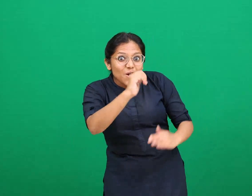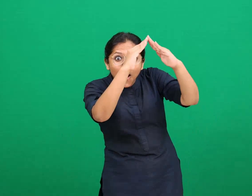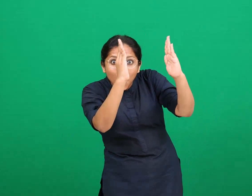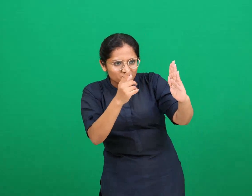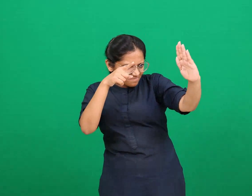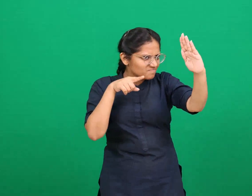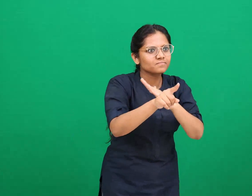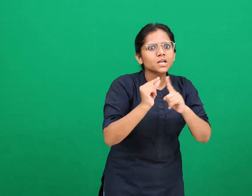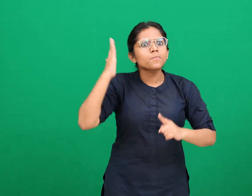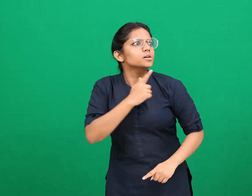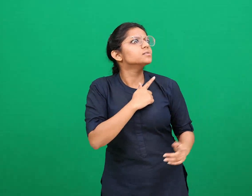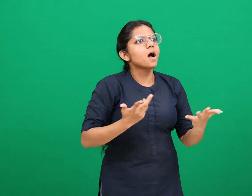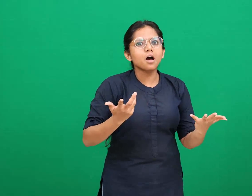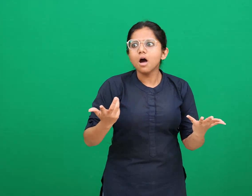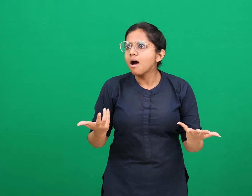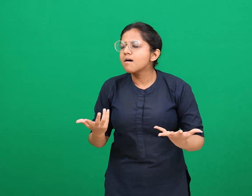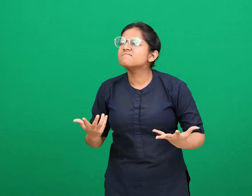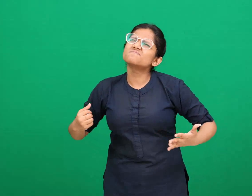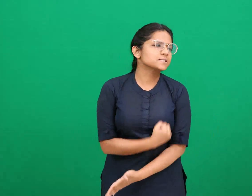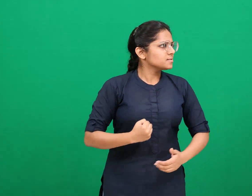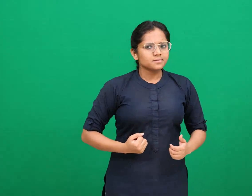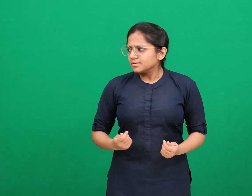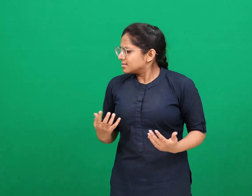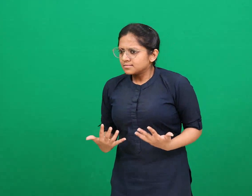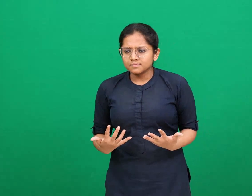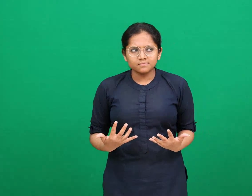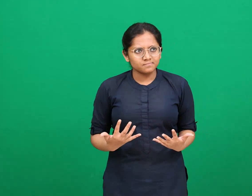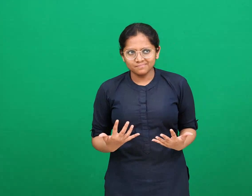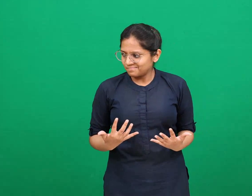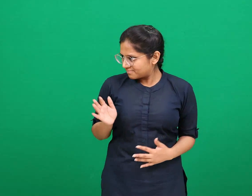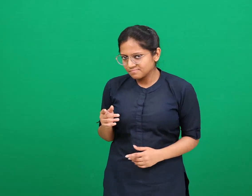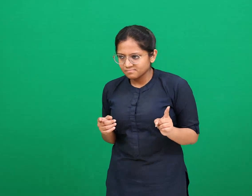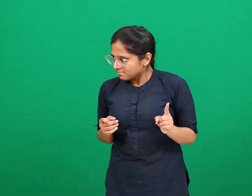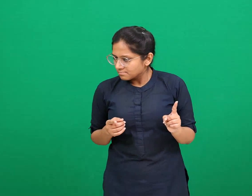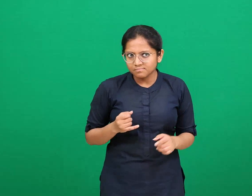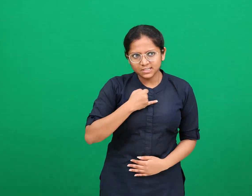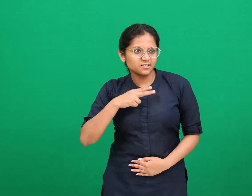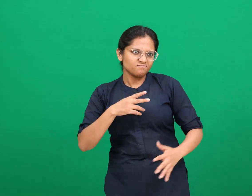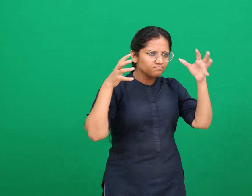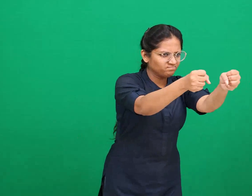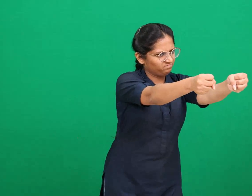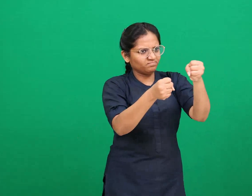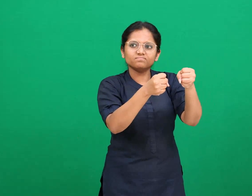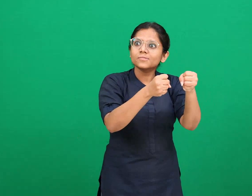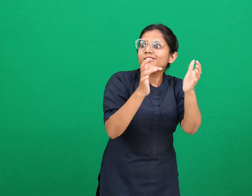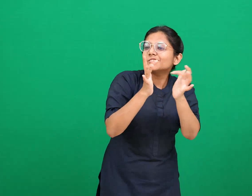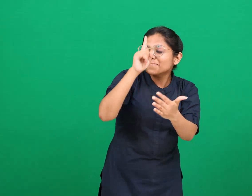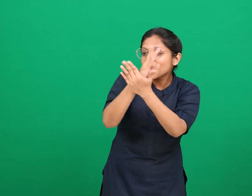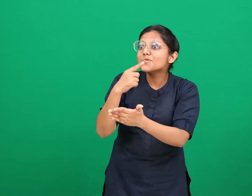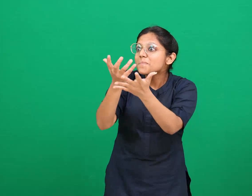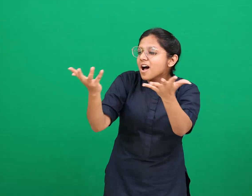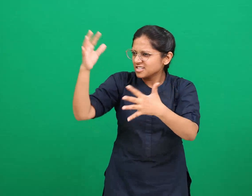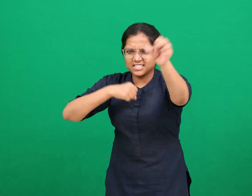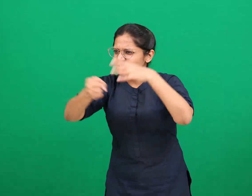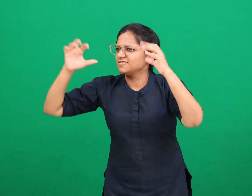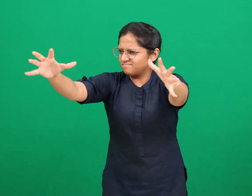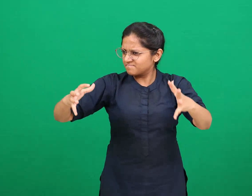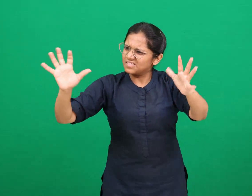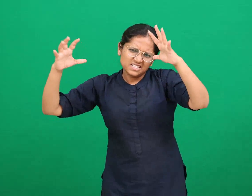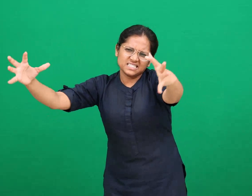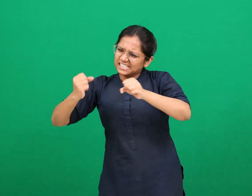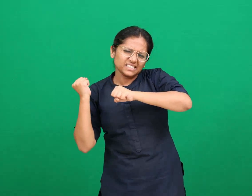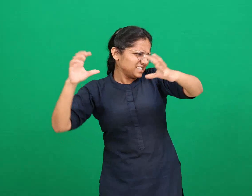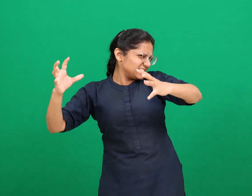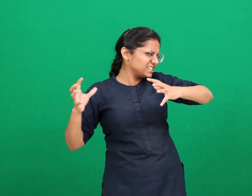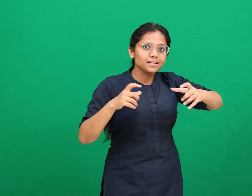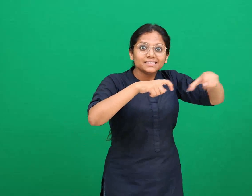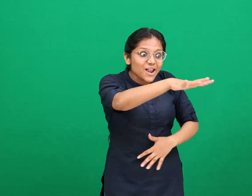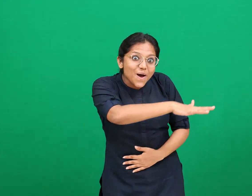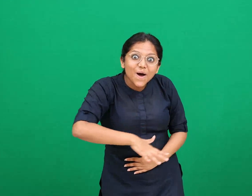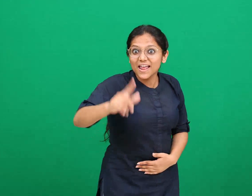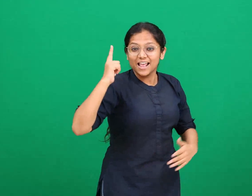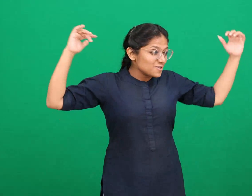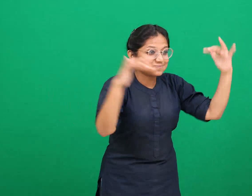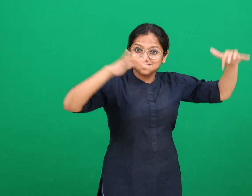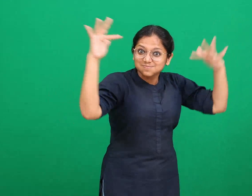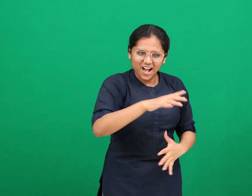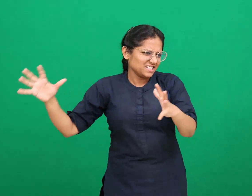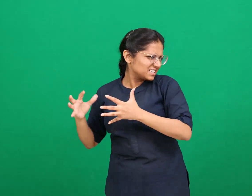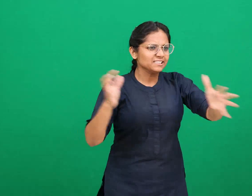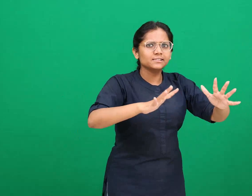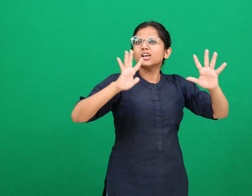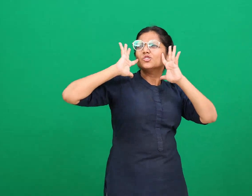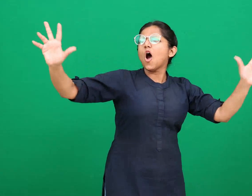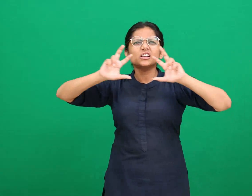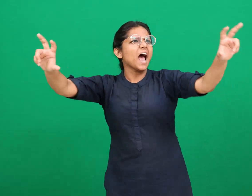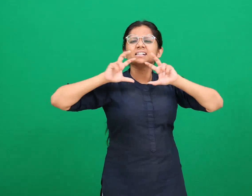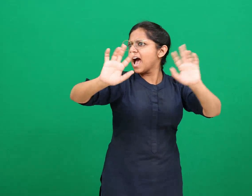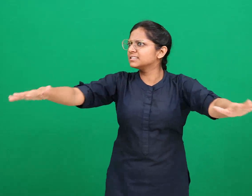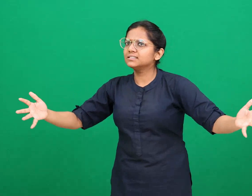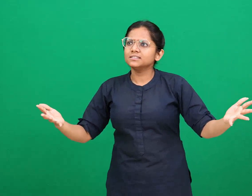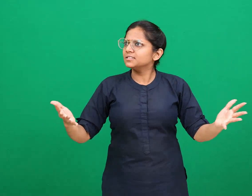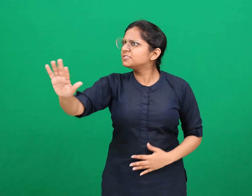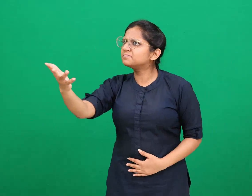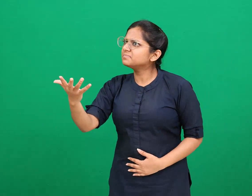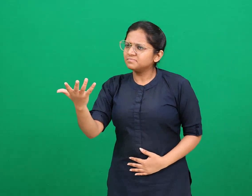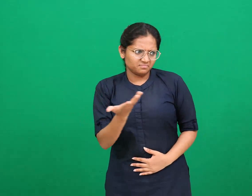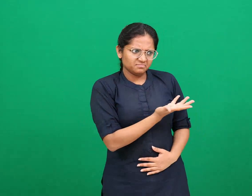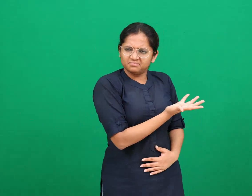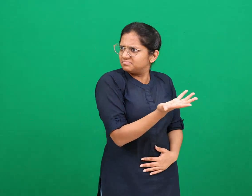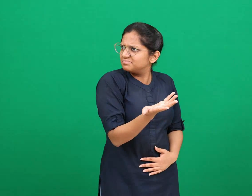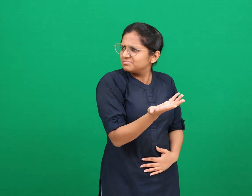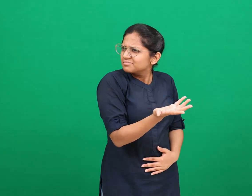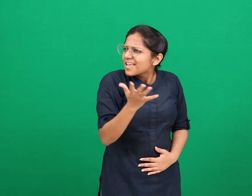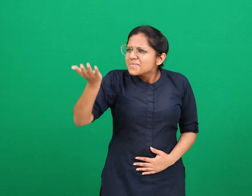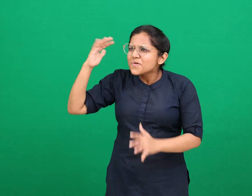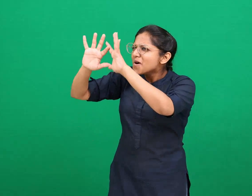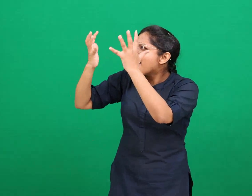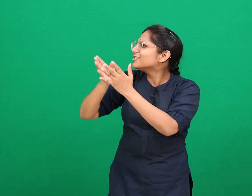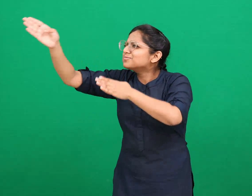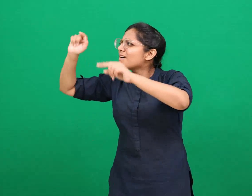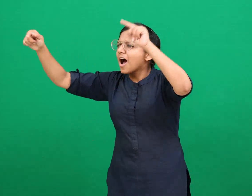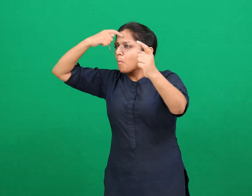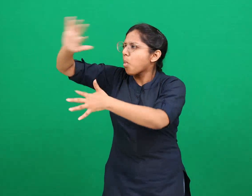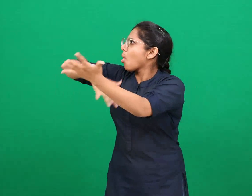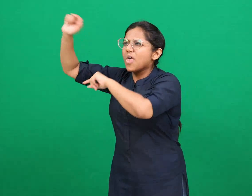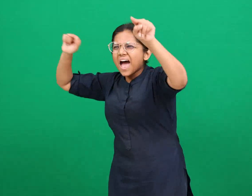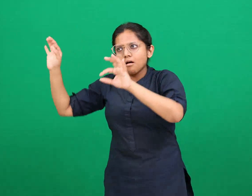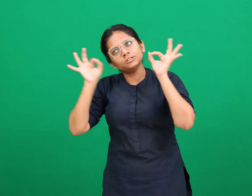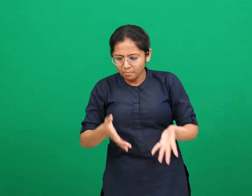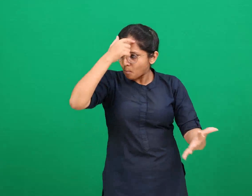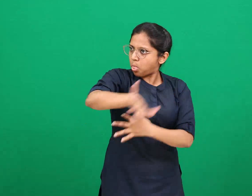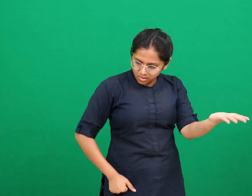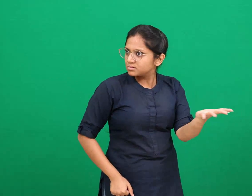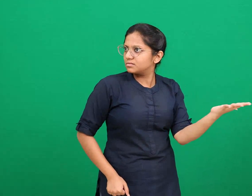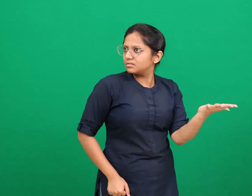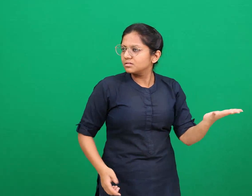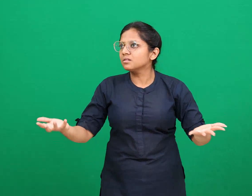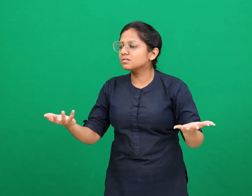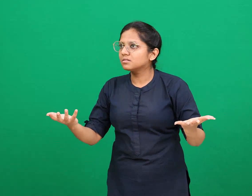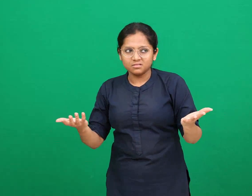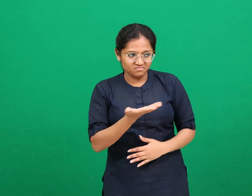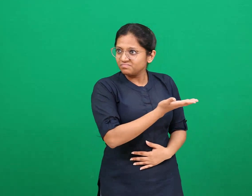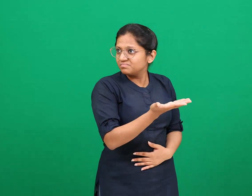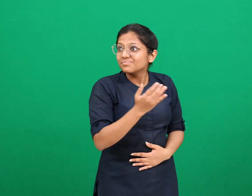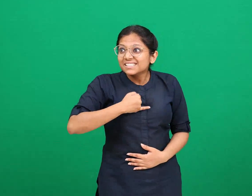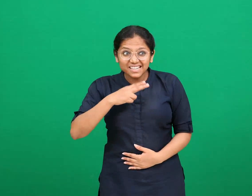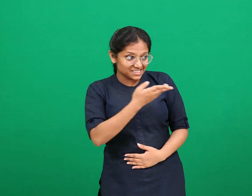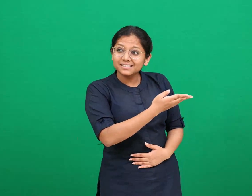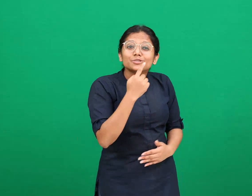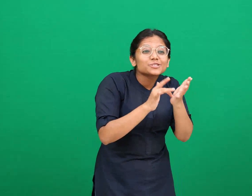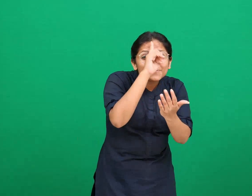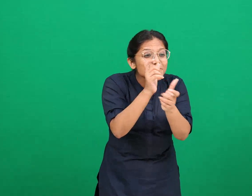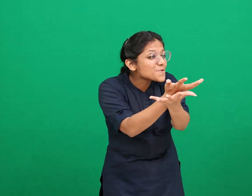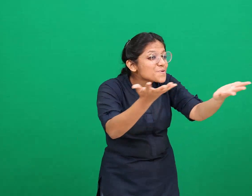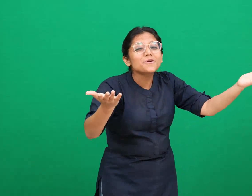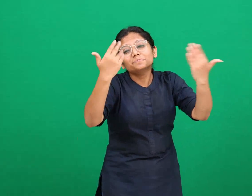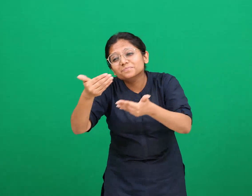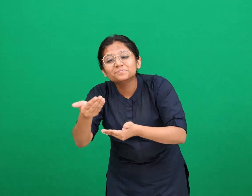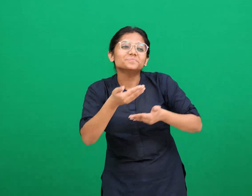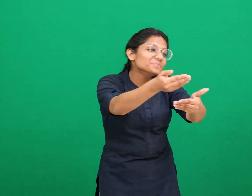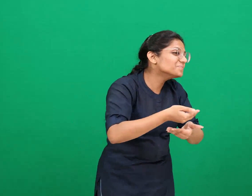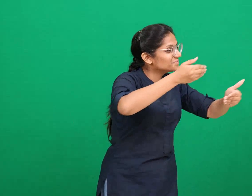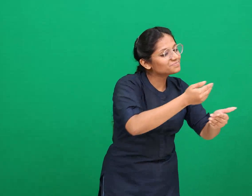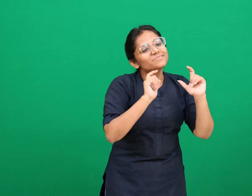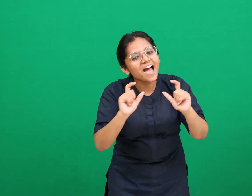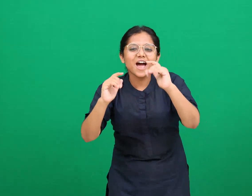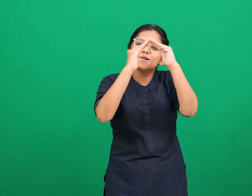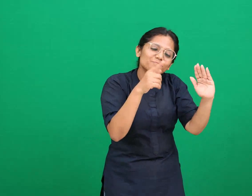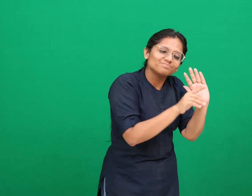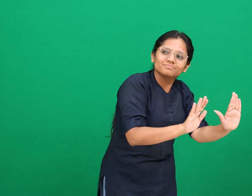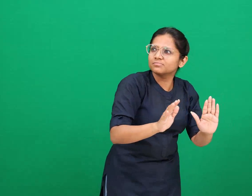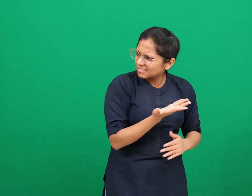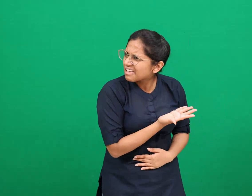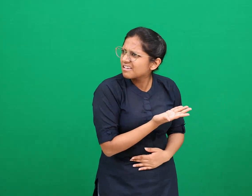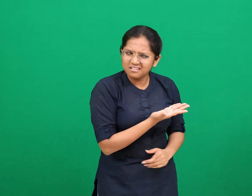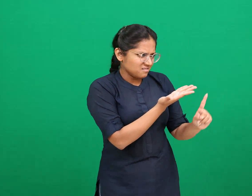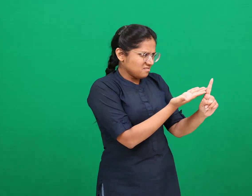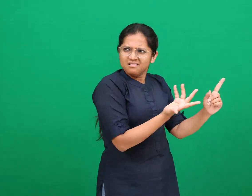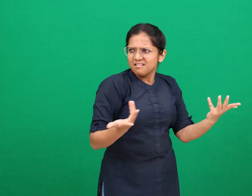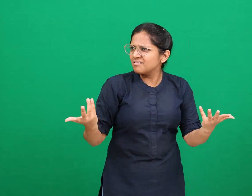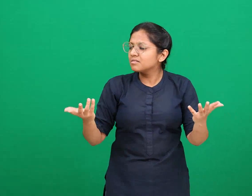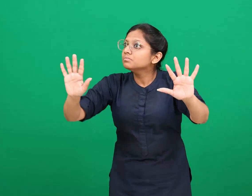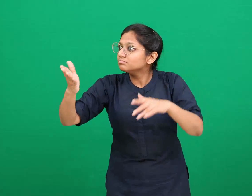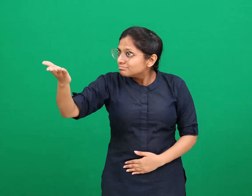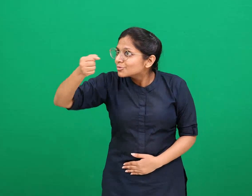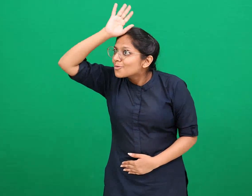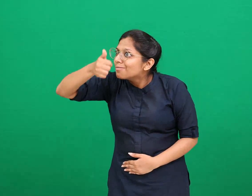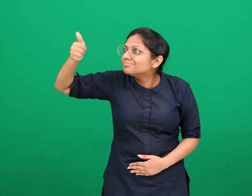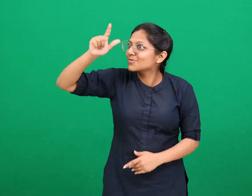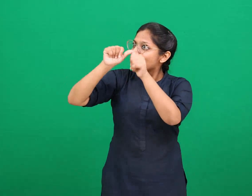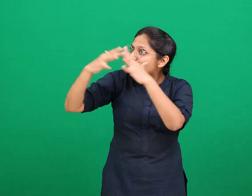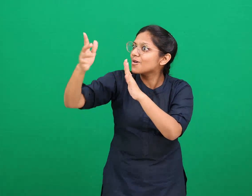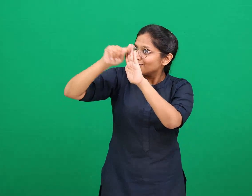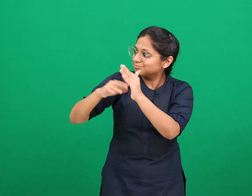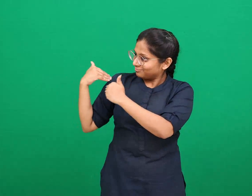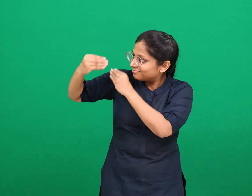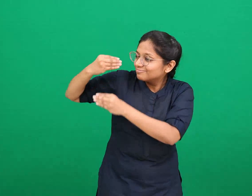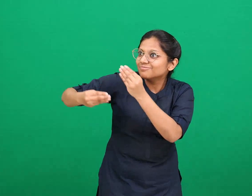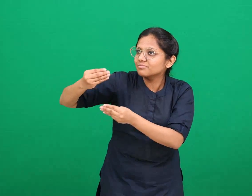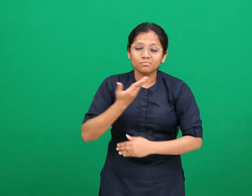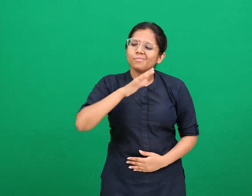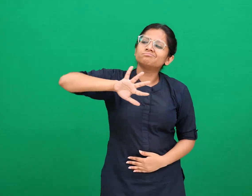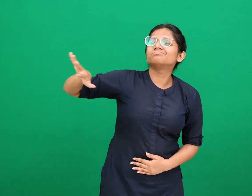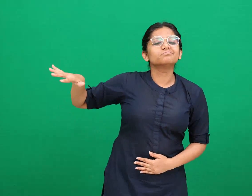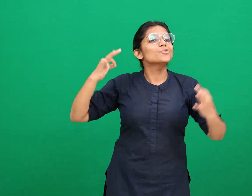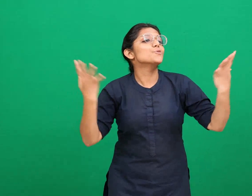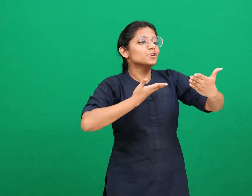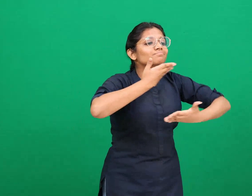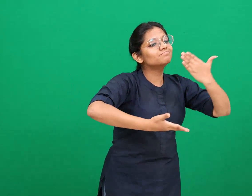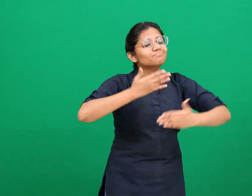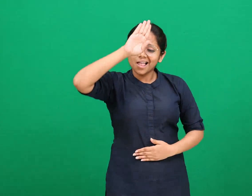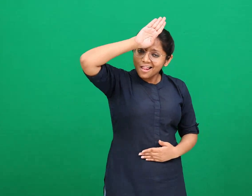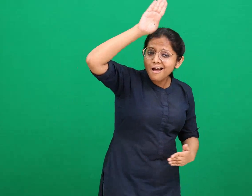But when they could not find them, they dragged Jason and some other brothers before the city officials, shouting, "These men who have turned the world upside down have now come here, and Jason has welcomed them into his home.